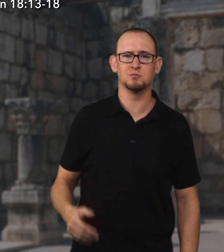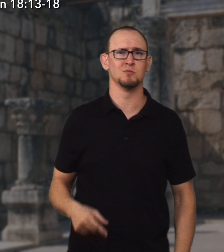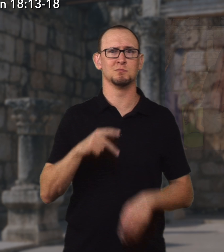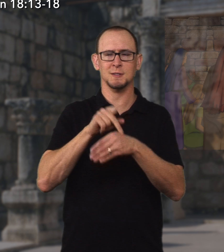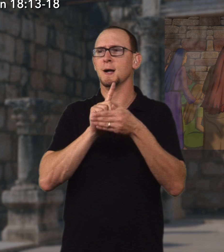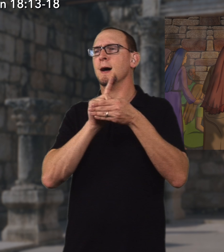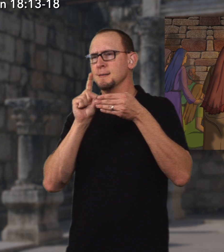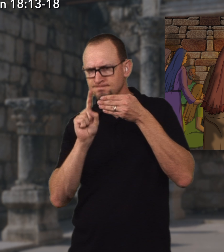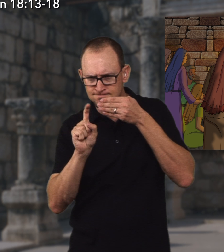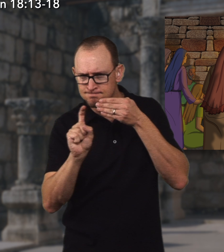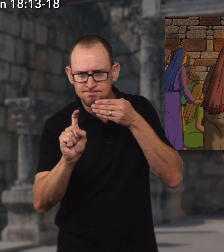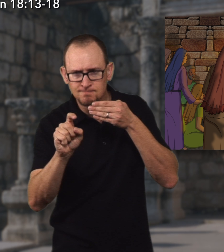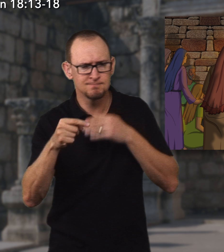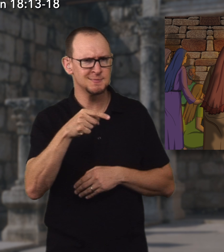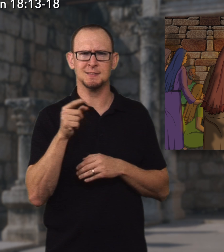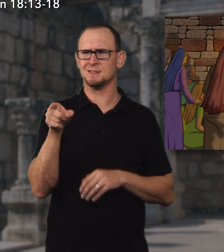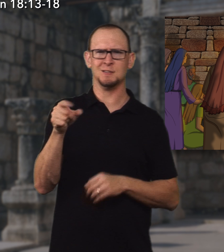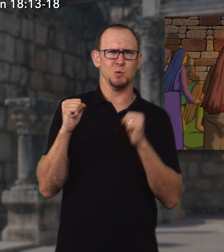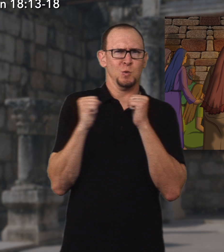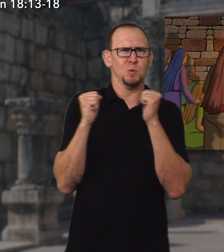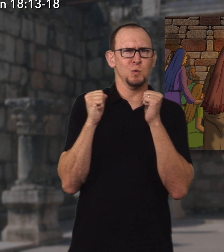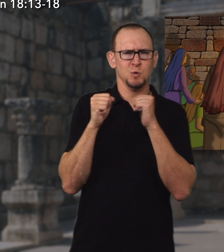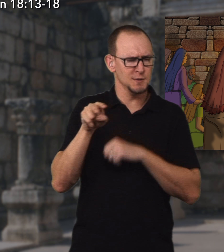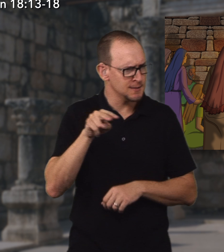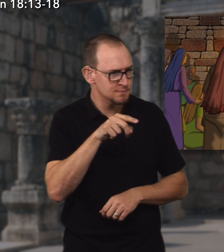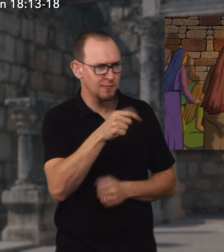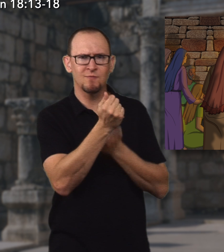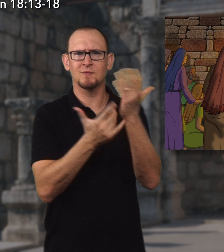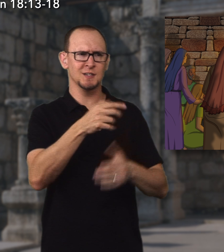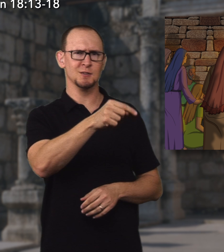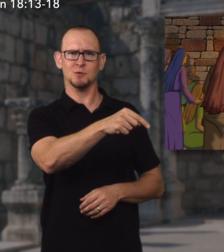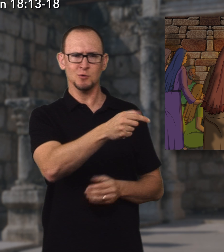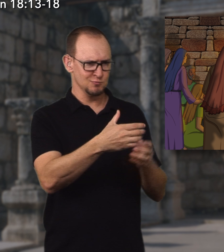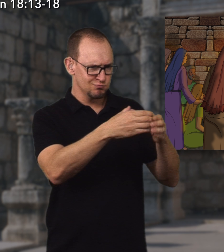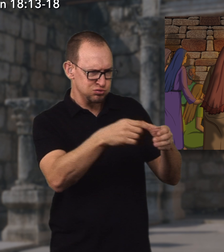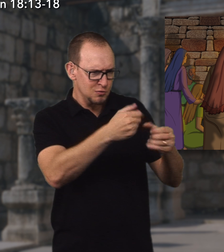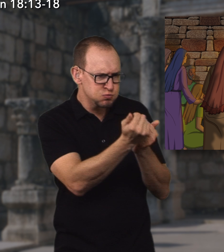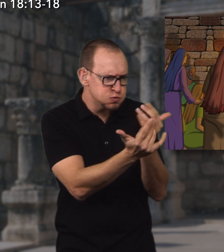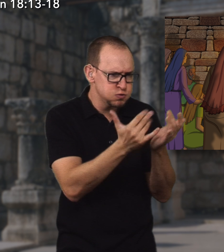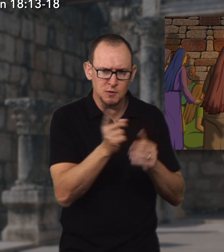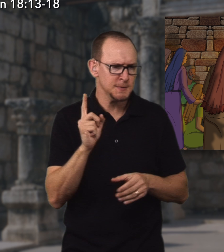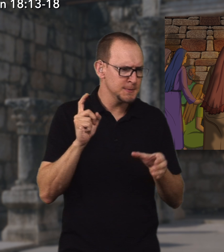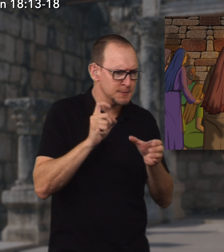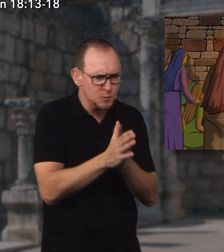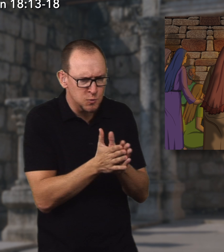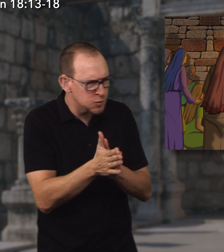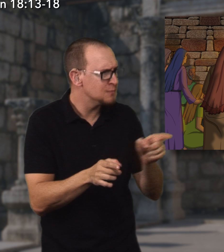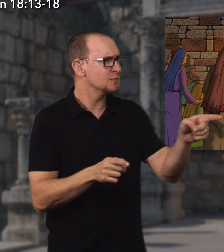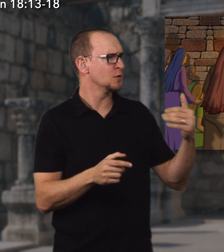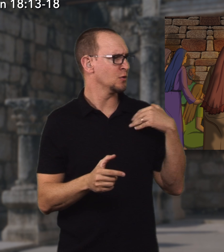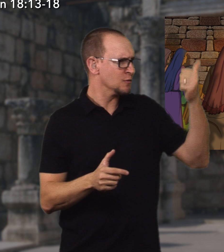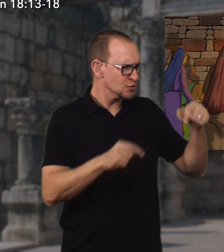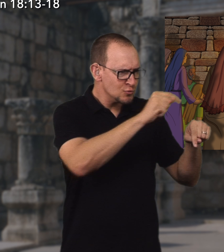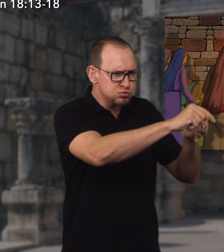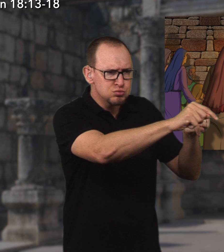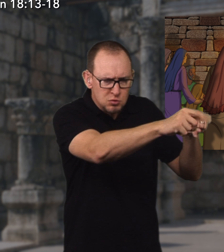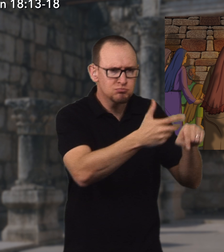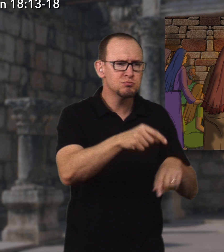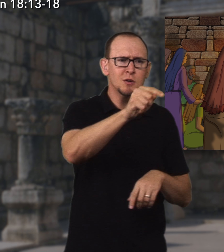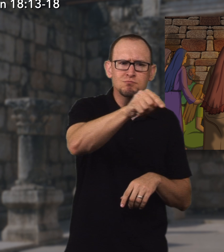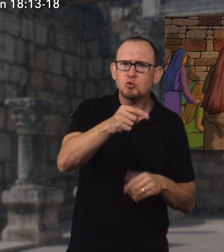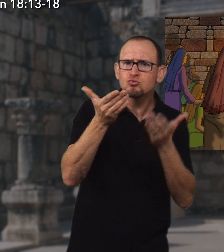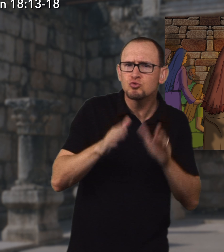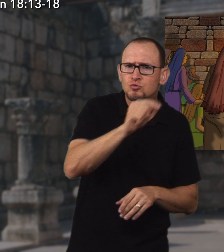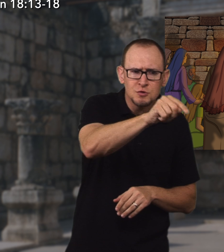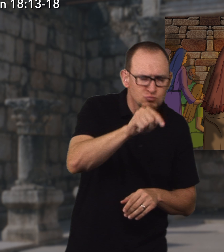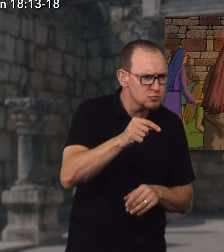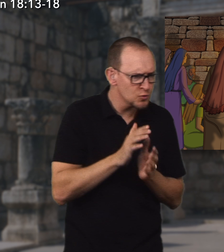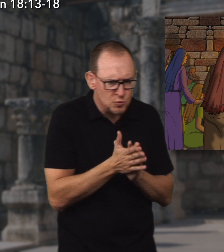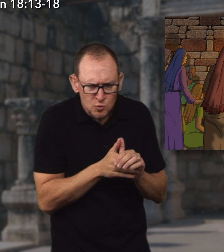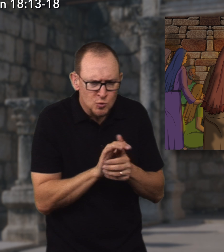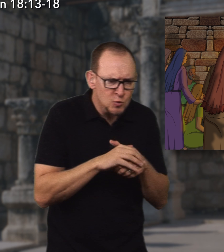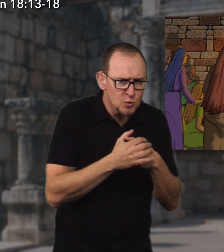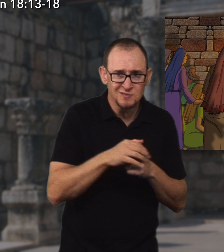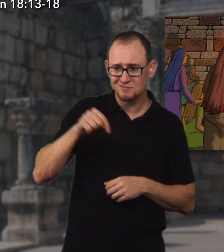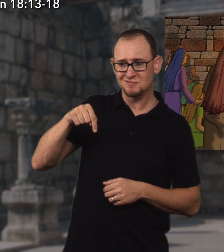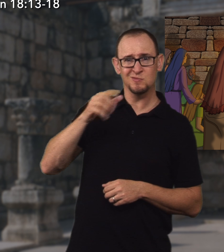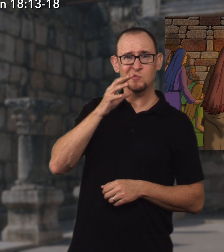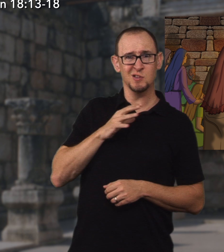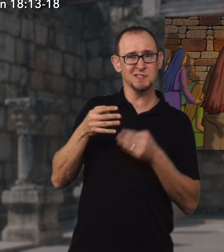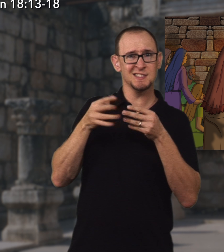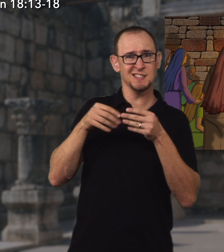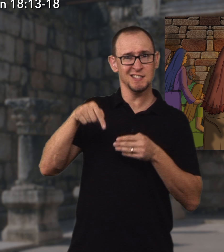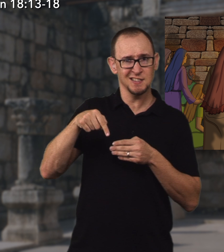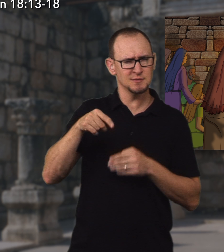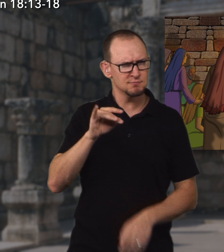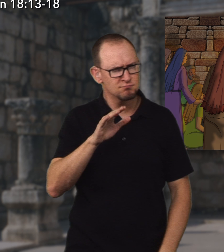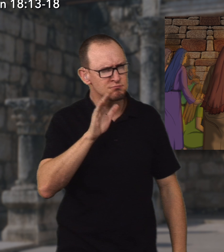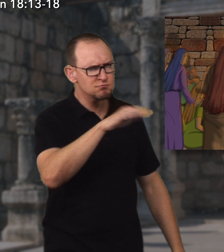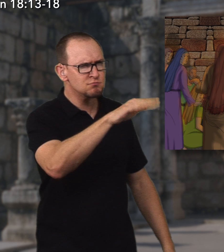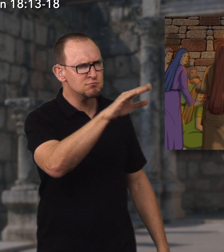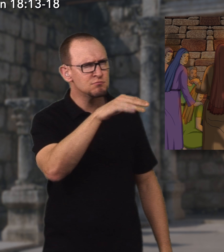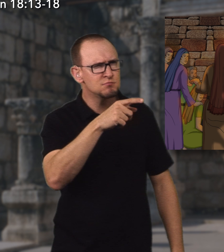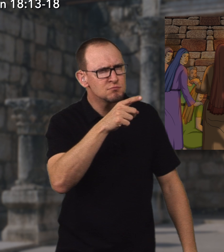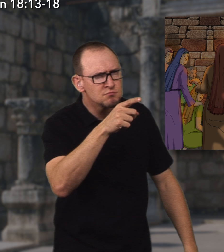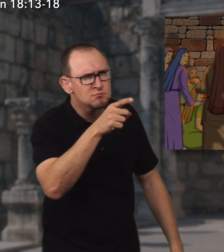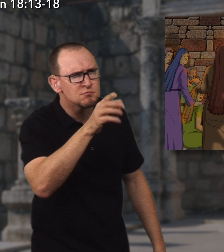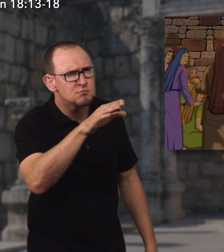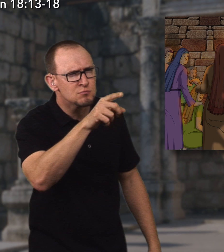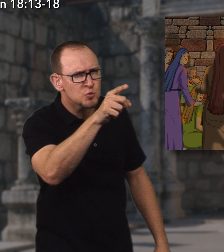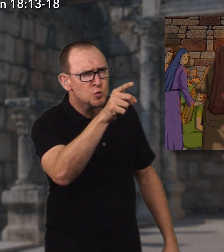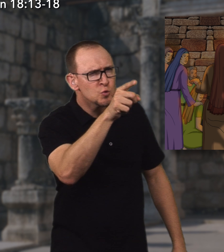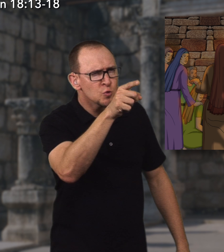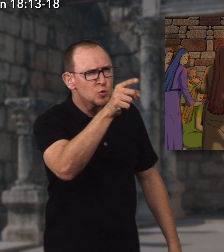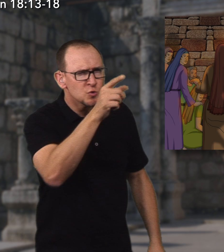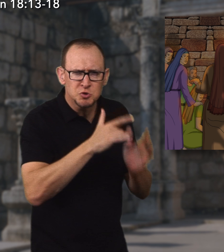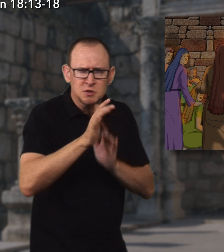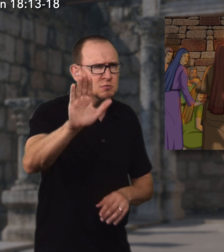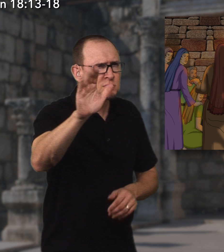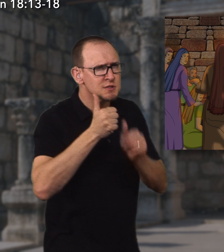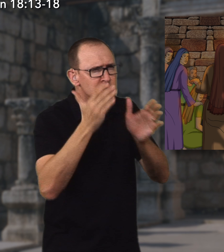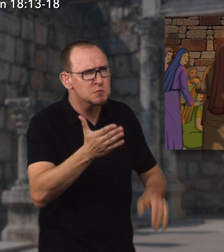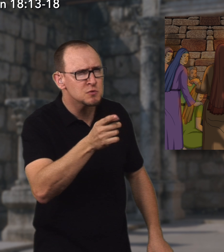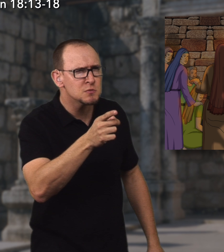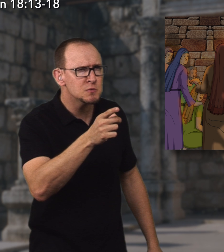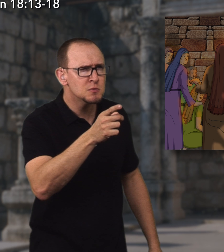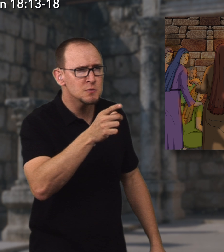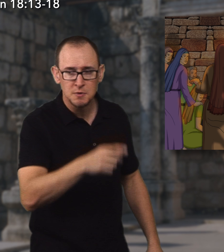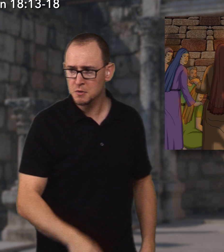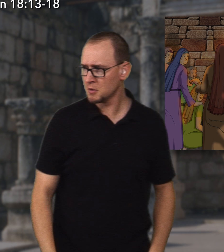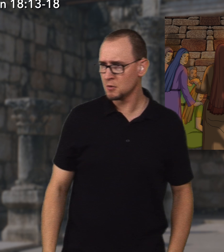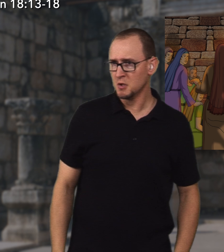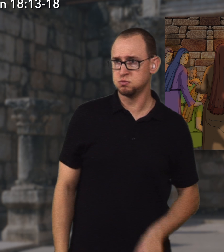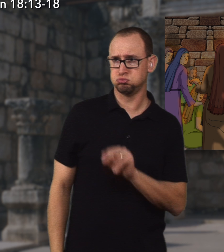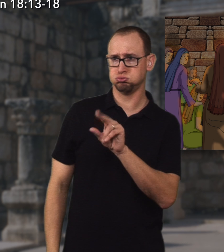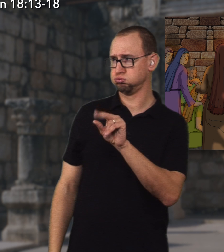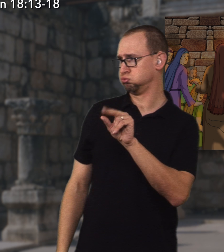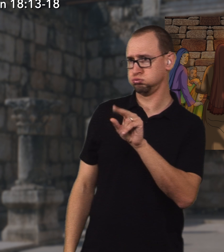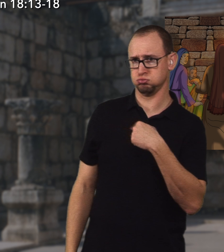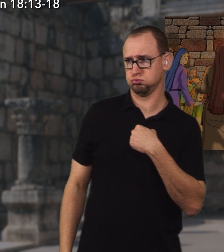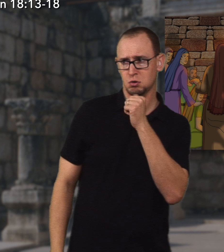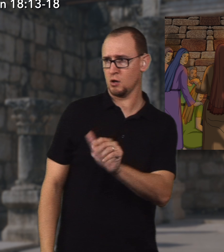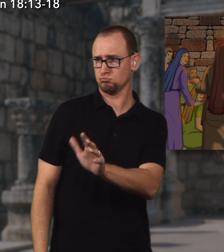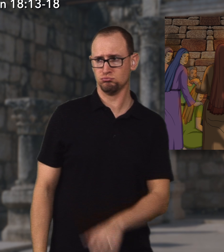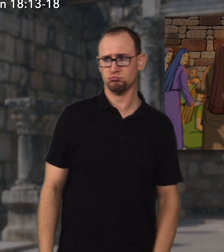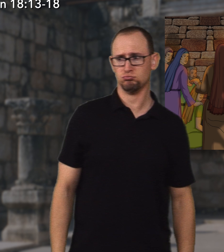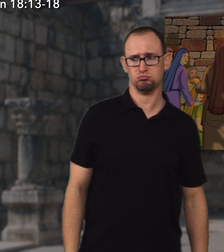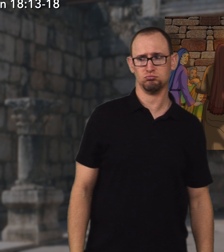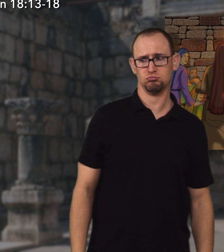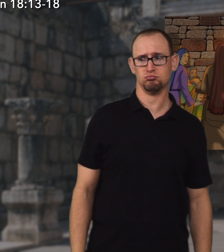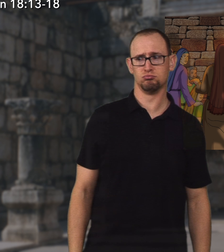Because it was cold, the servants and officers were standing around a charcoal fire they had made to keep warm.